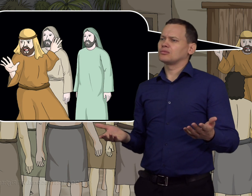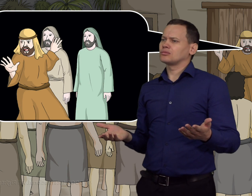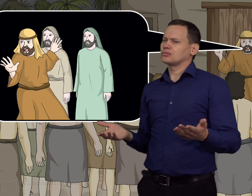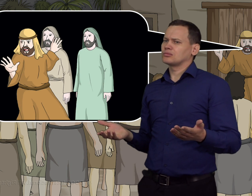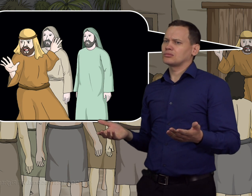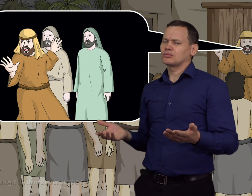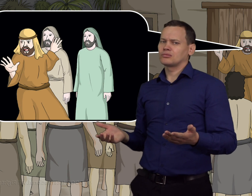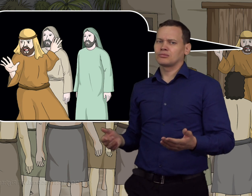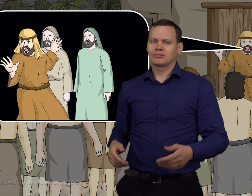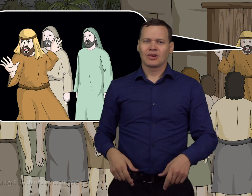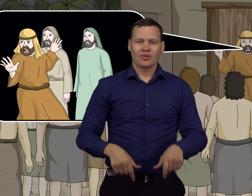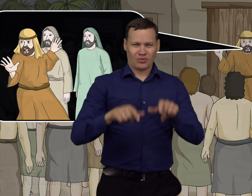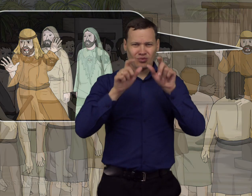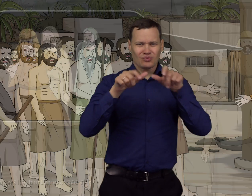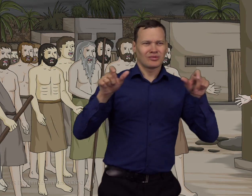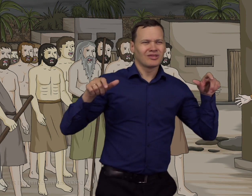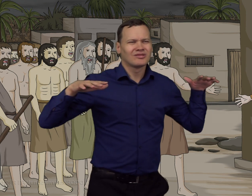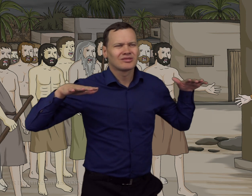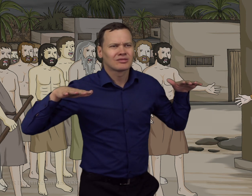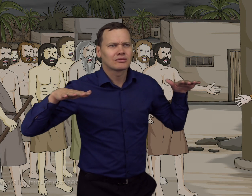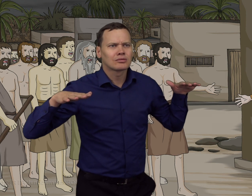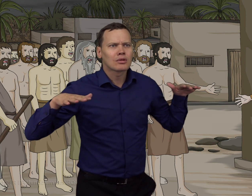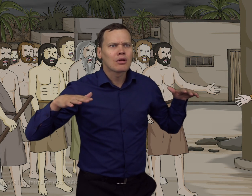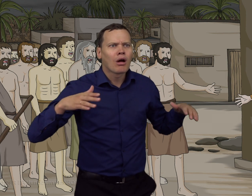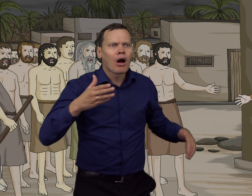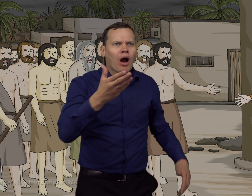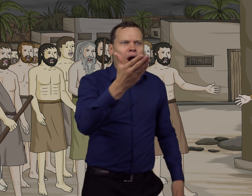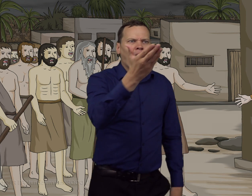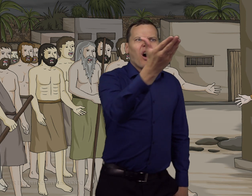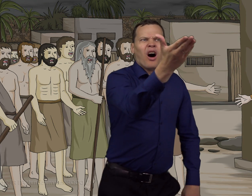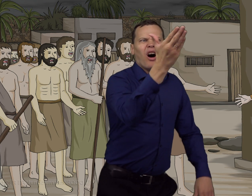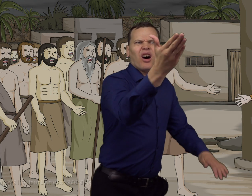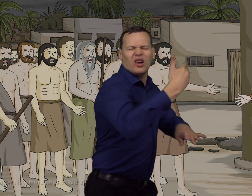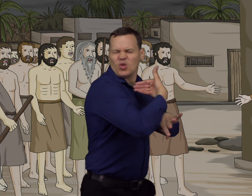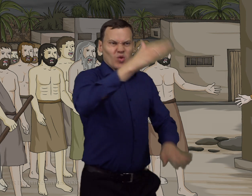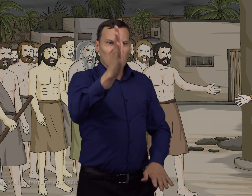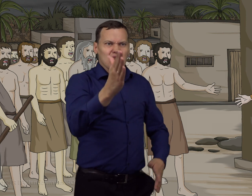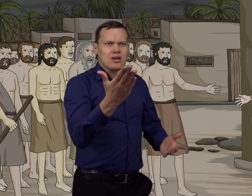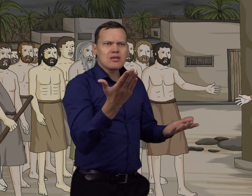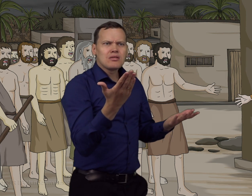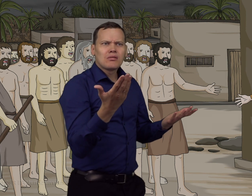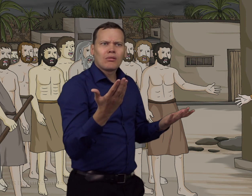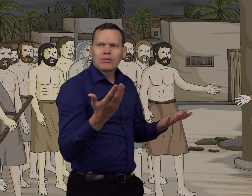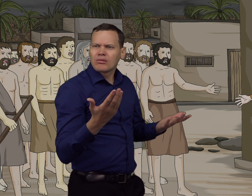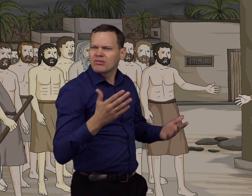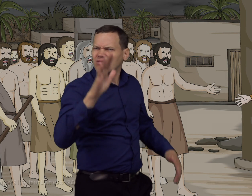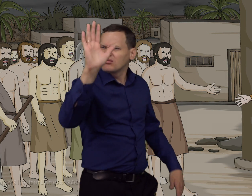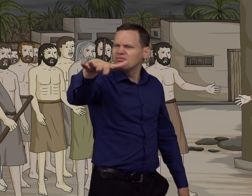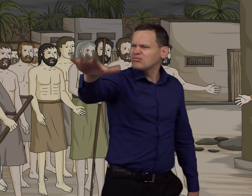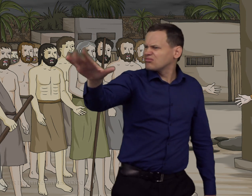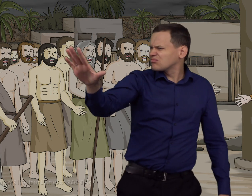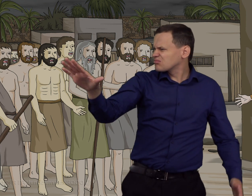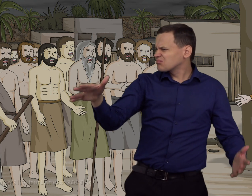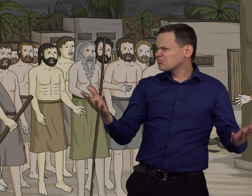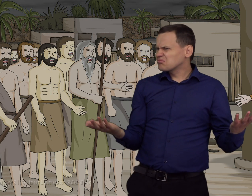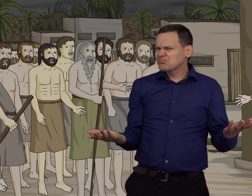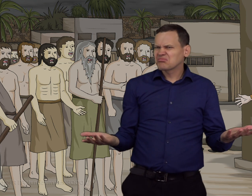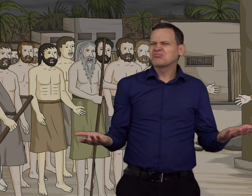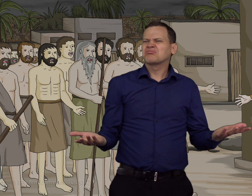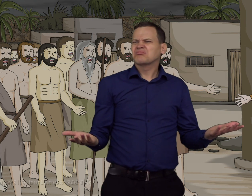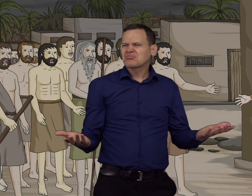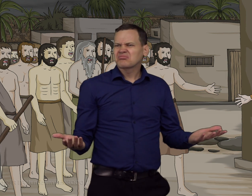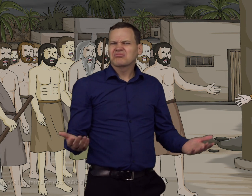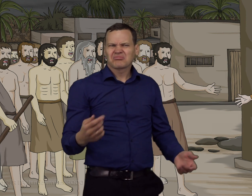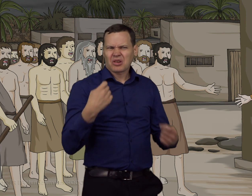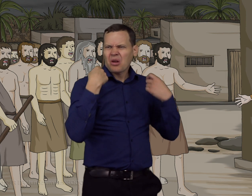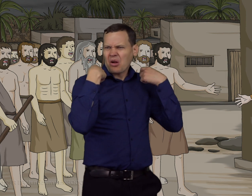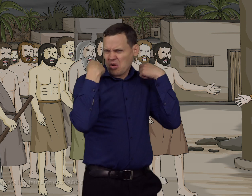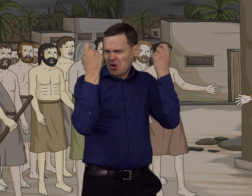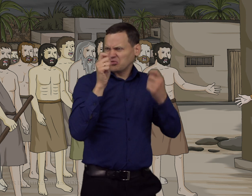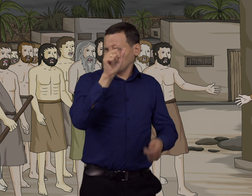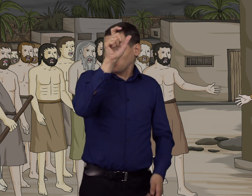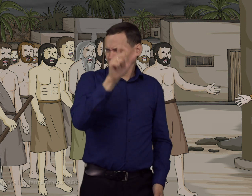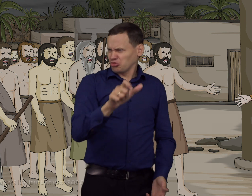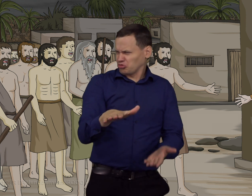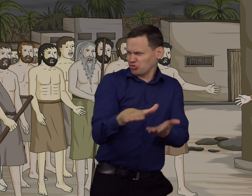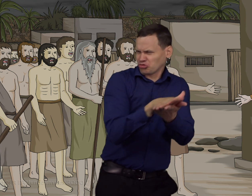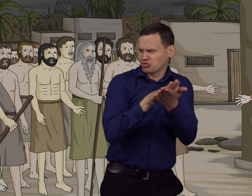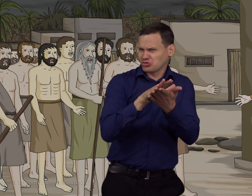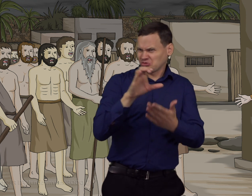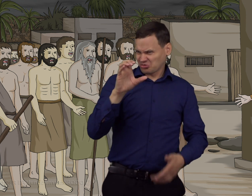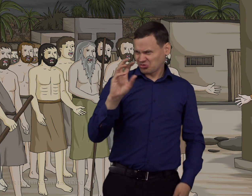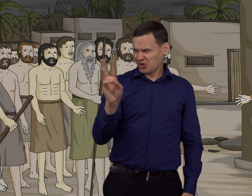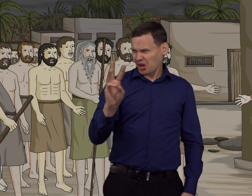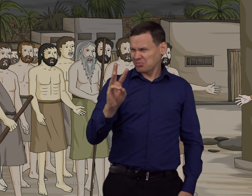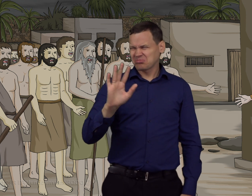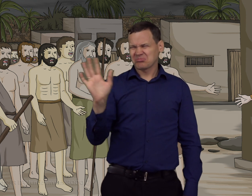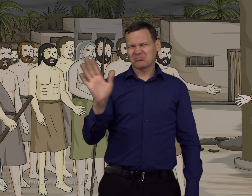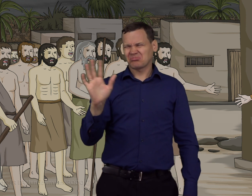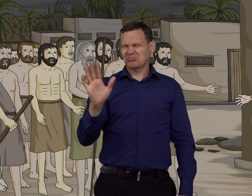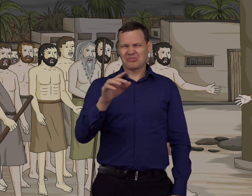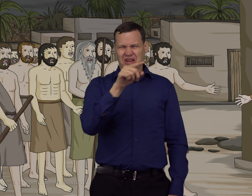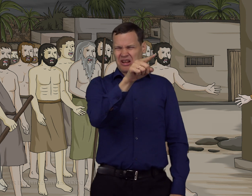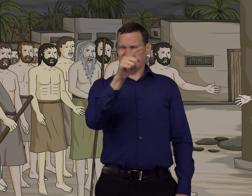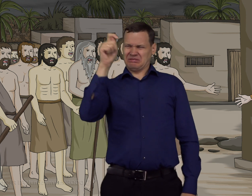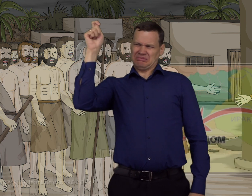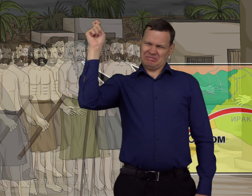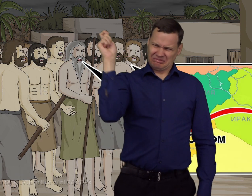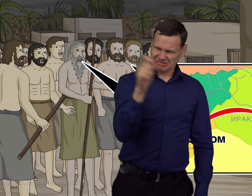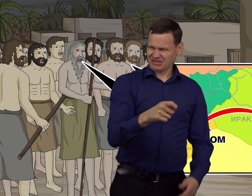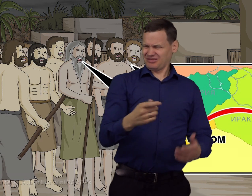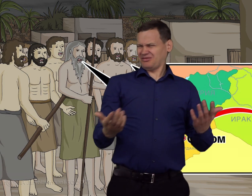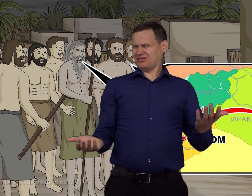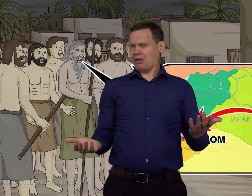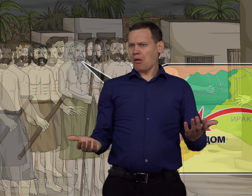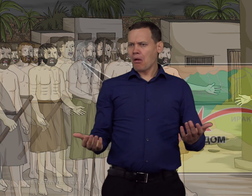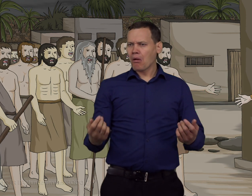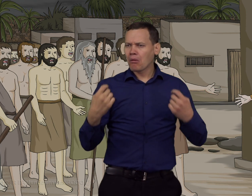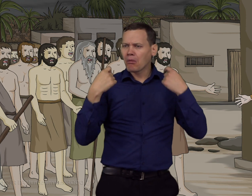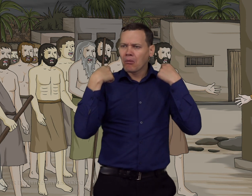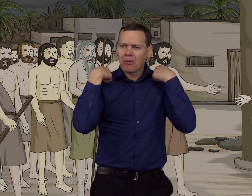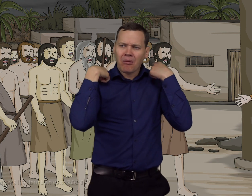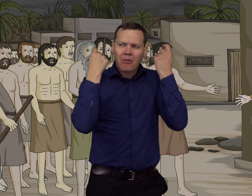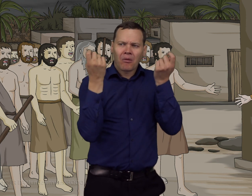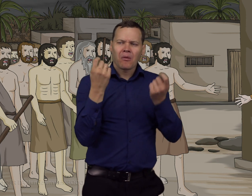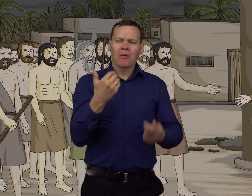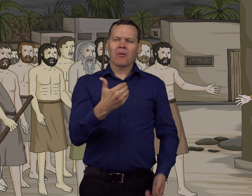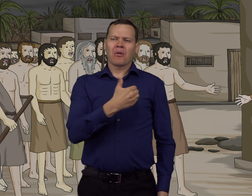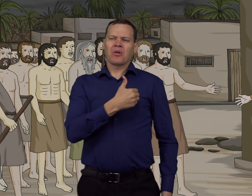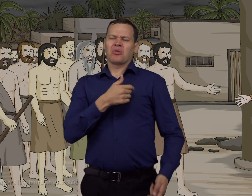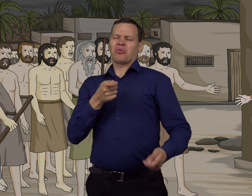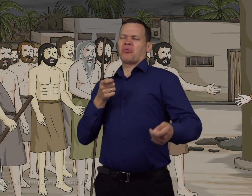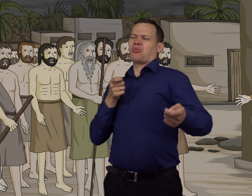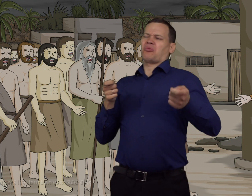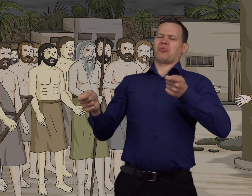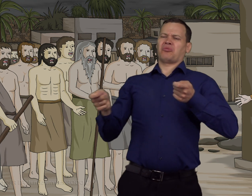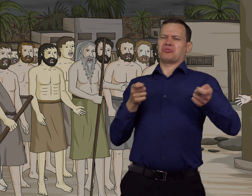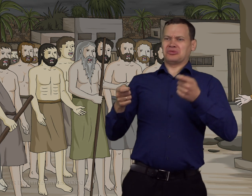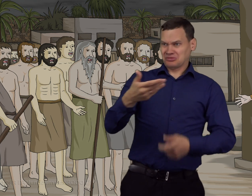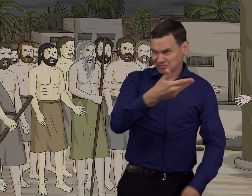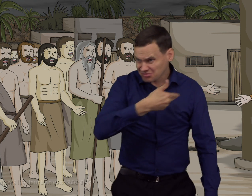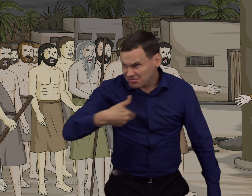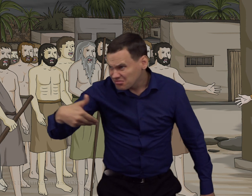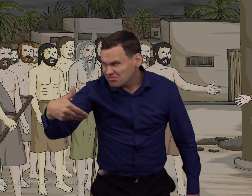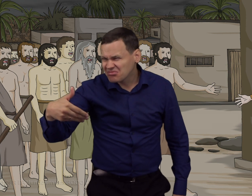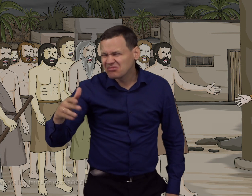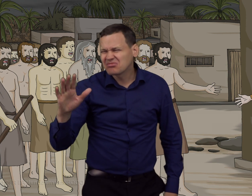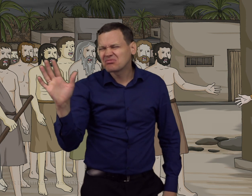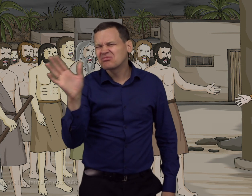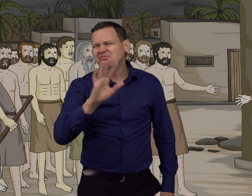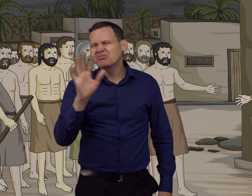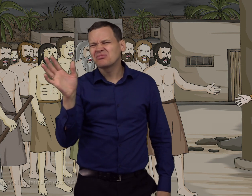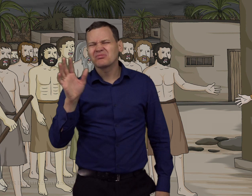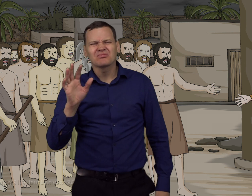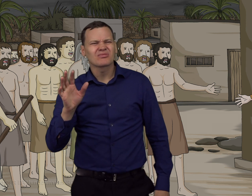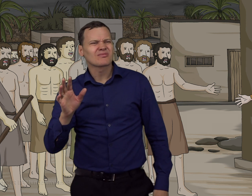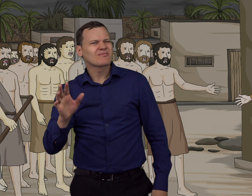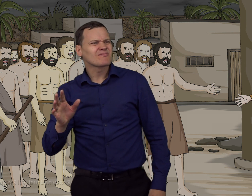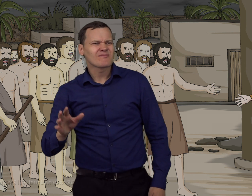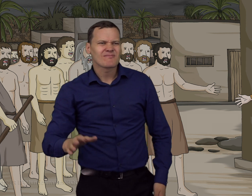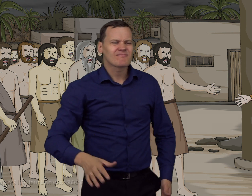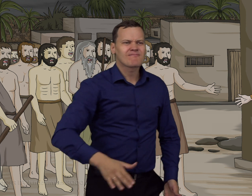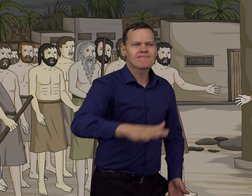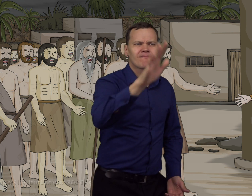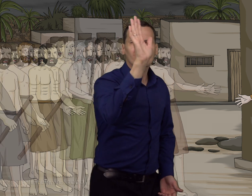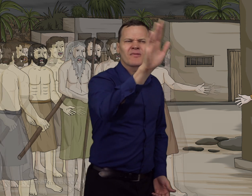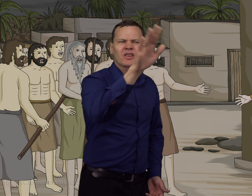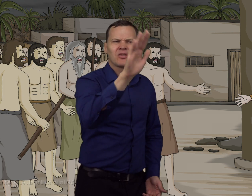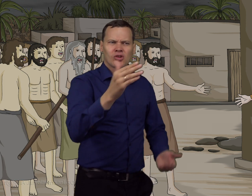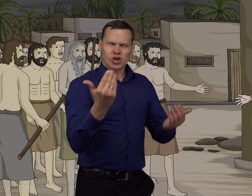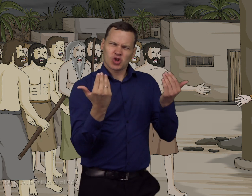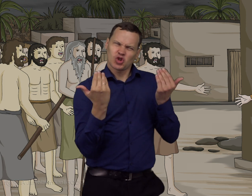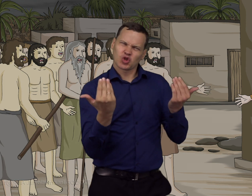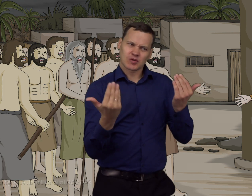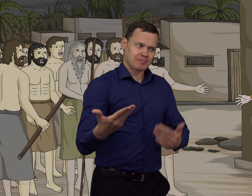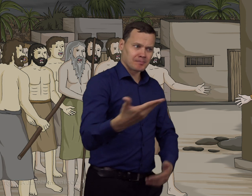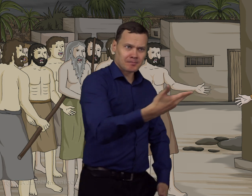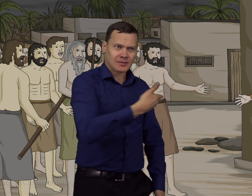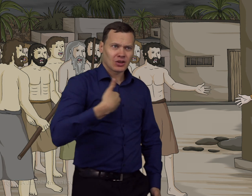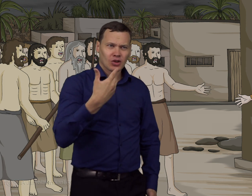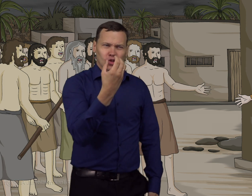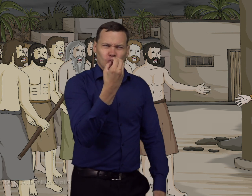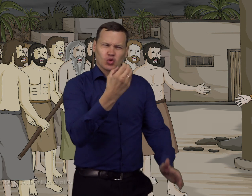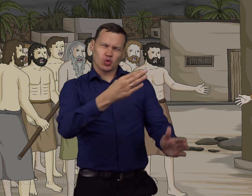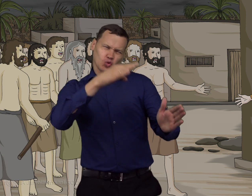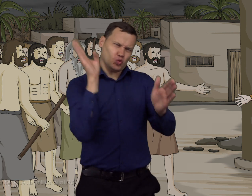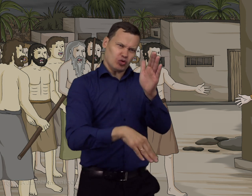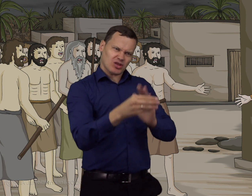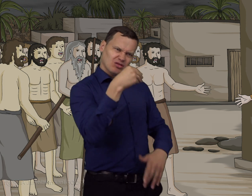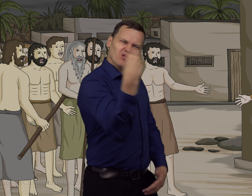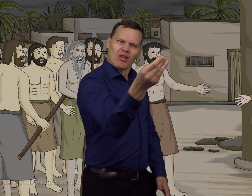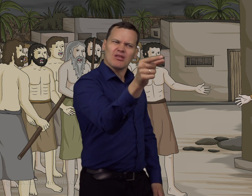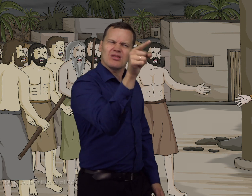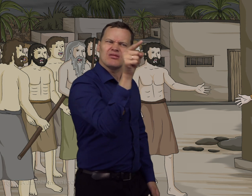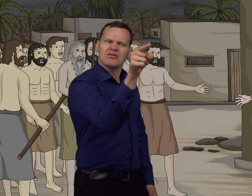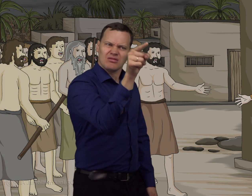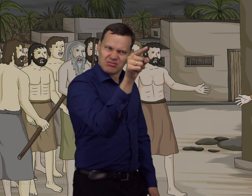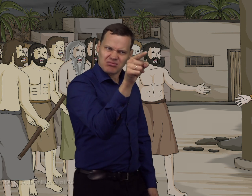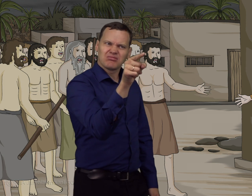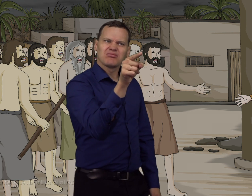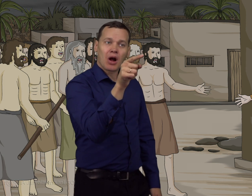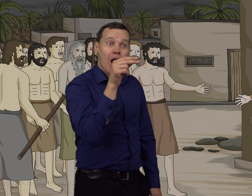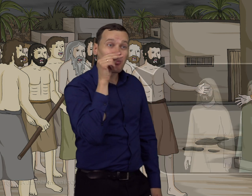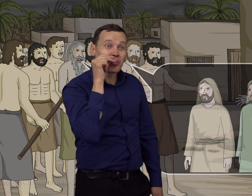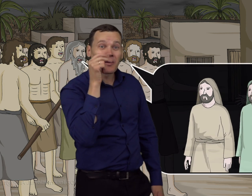“Get out of the way!” they replied. And they declared, “This one came here as a foreigner, and he is already acting like a judge!